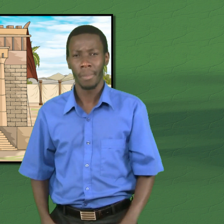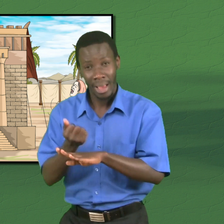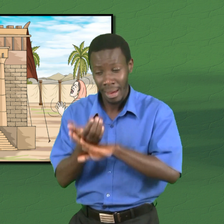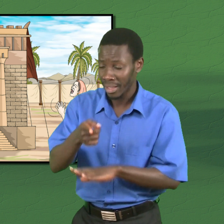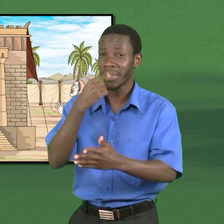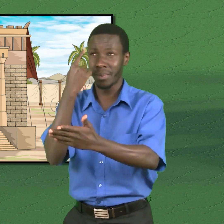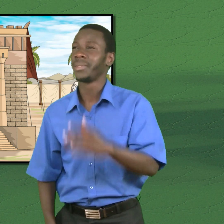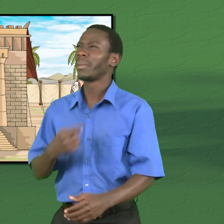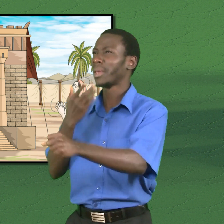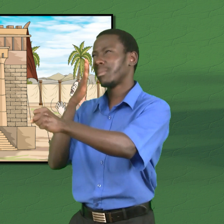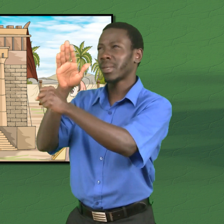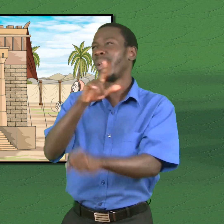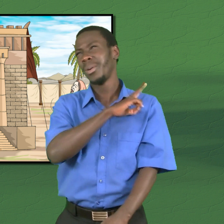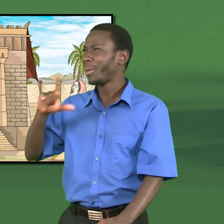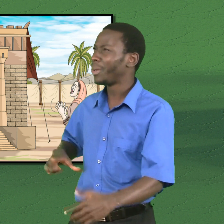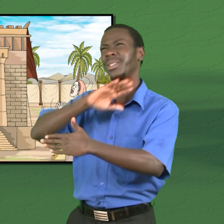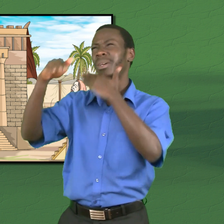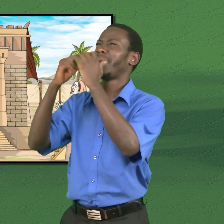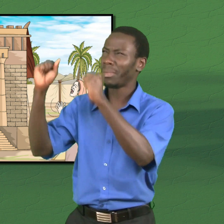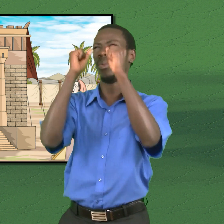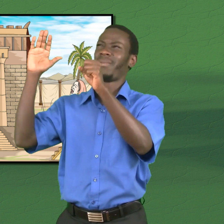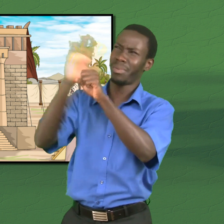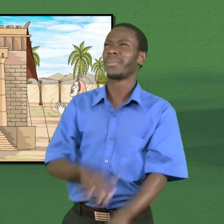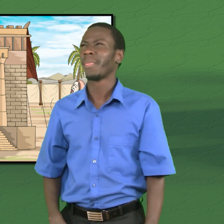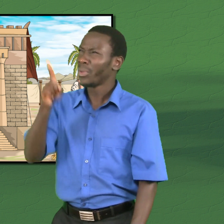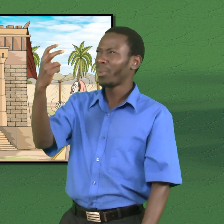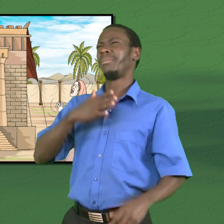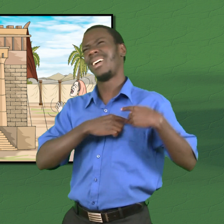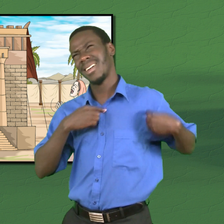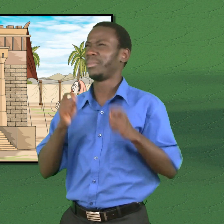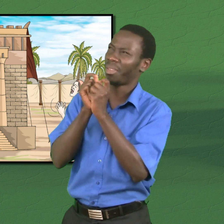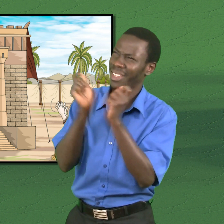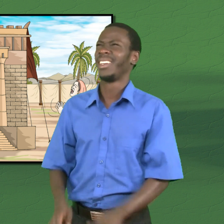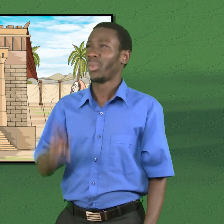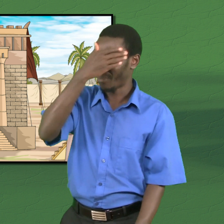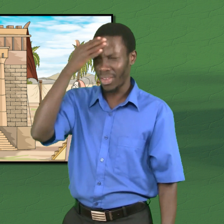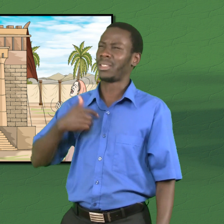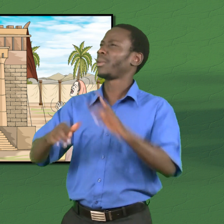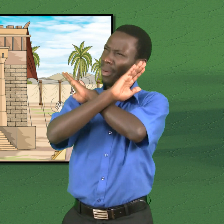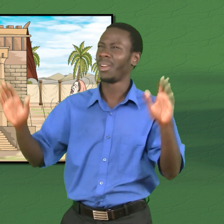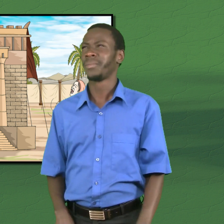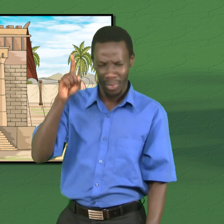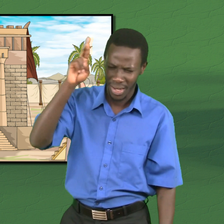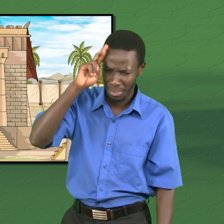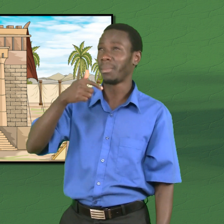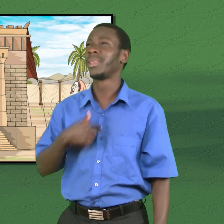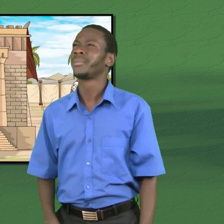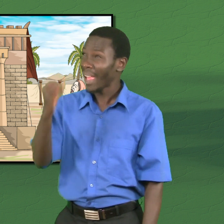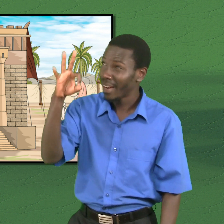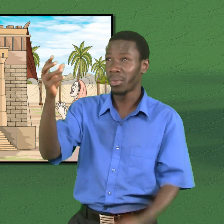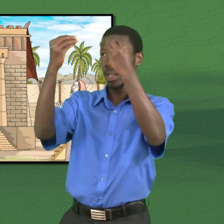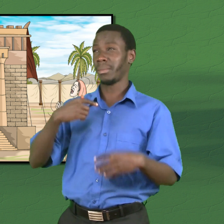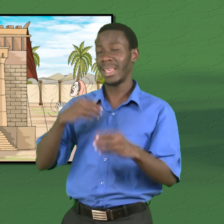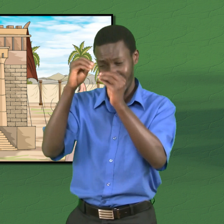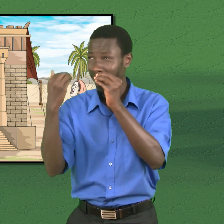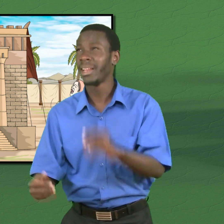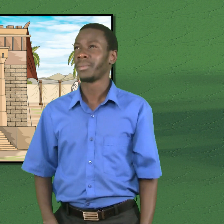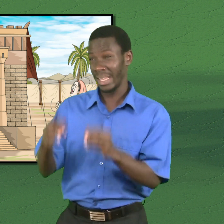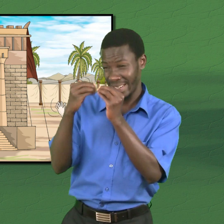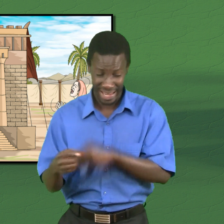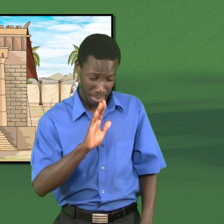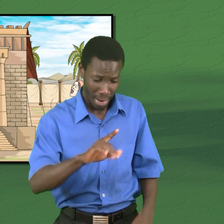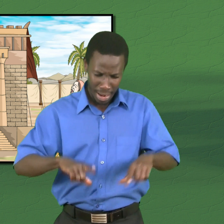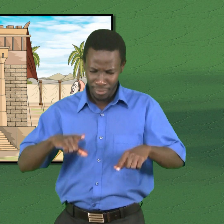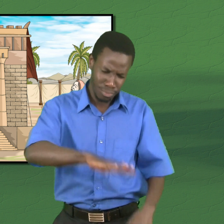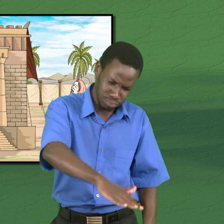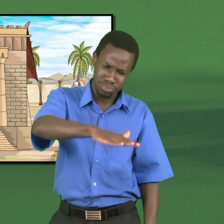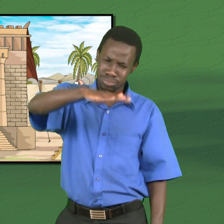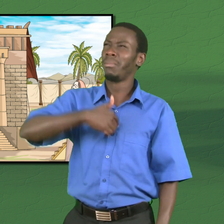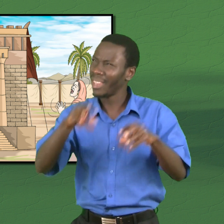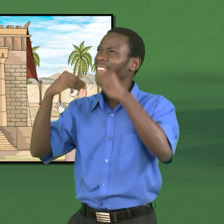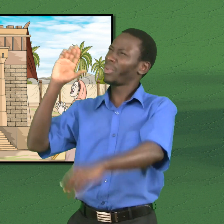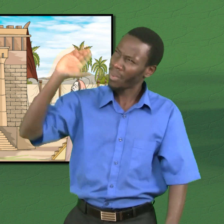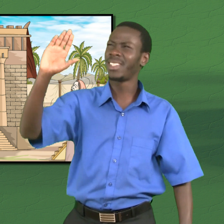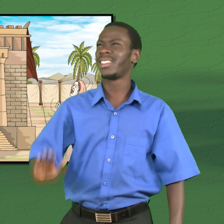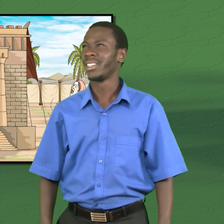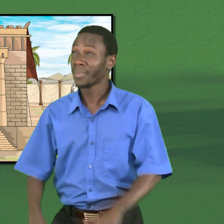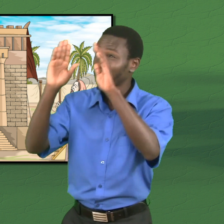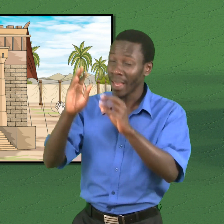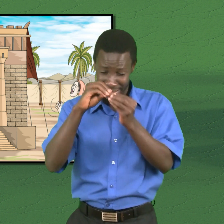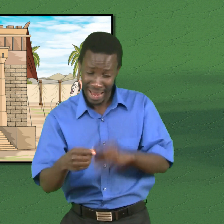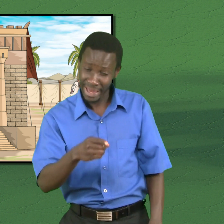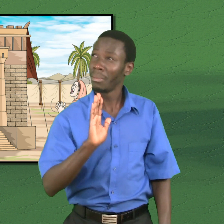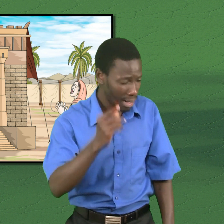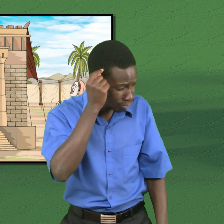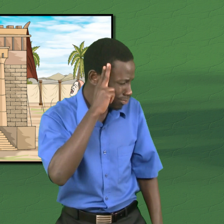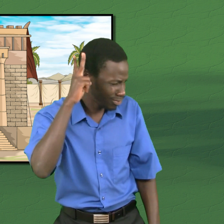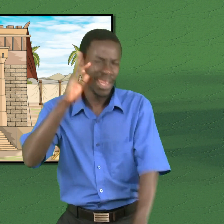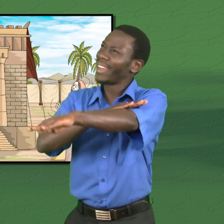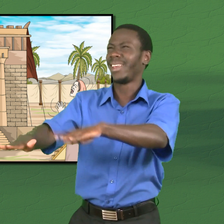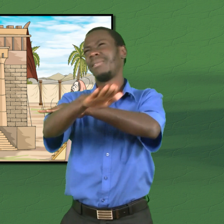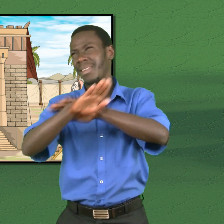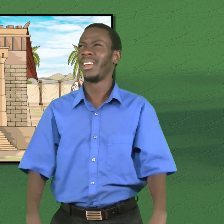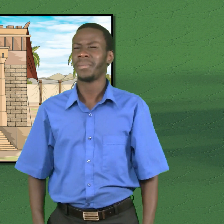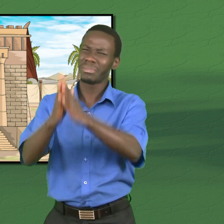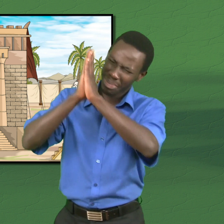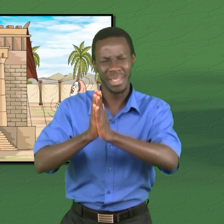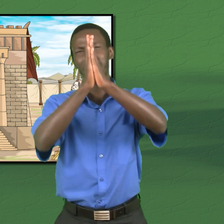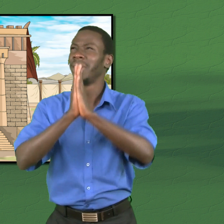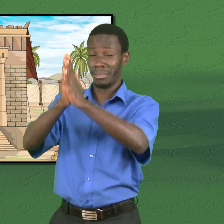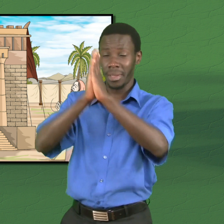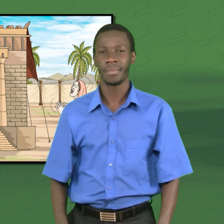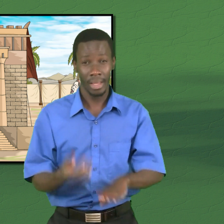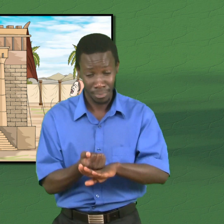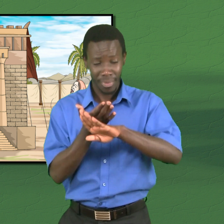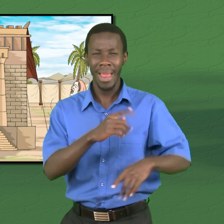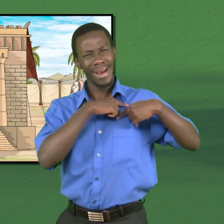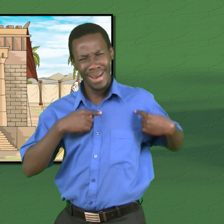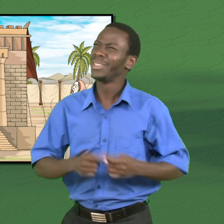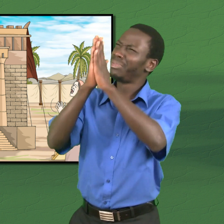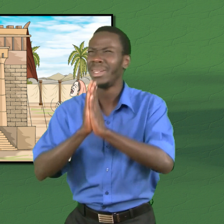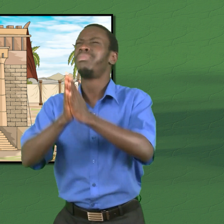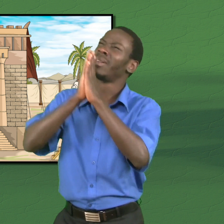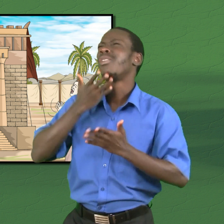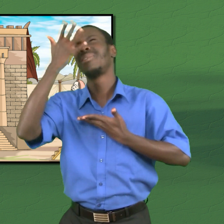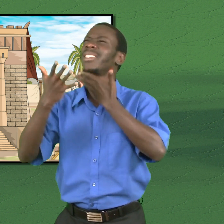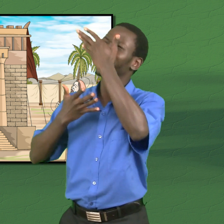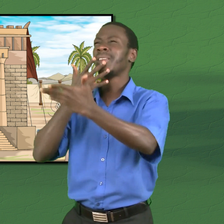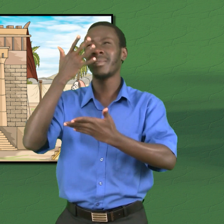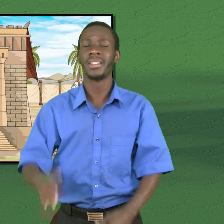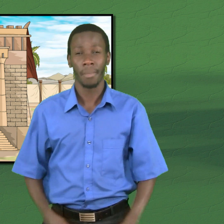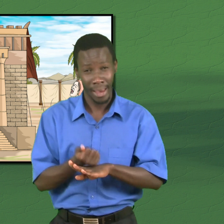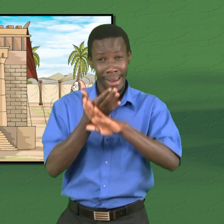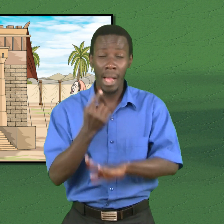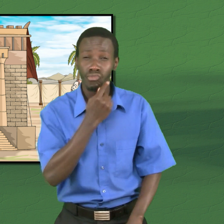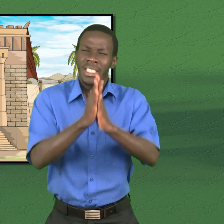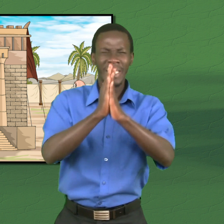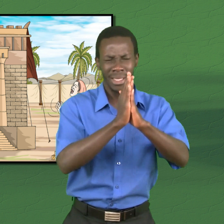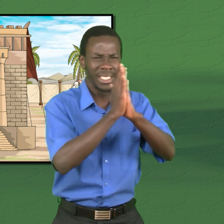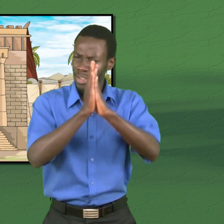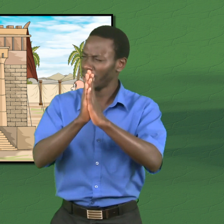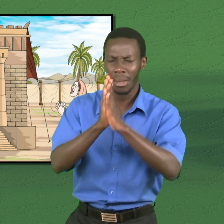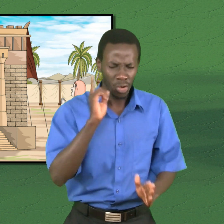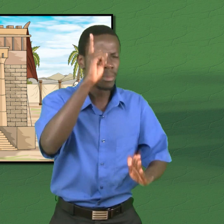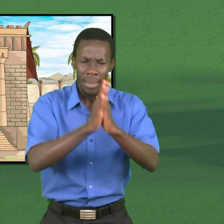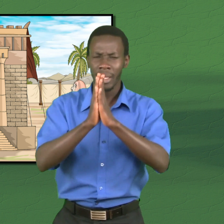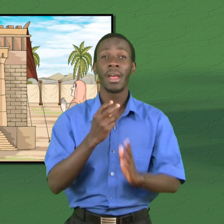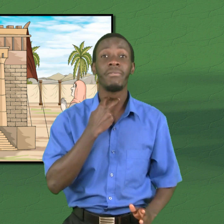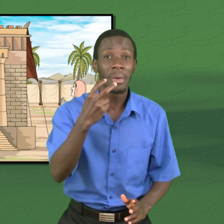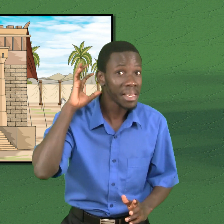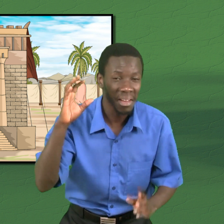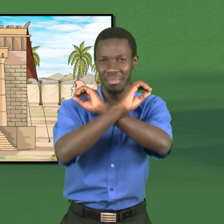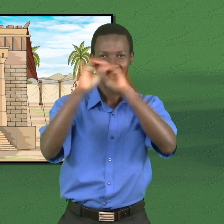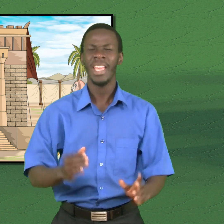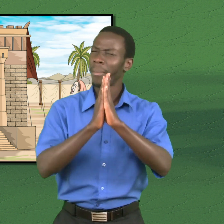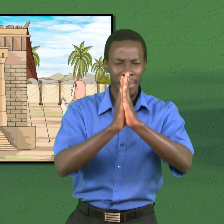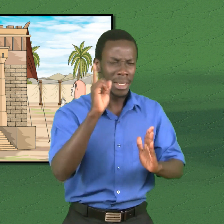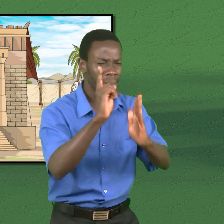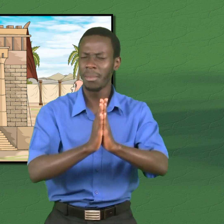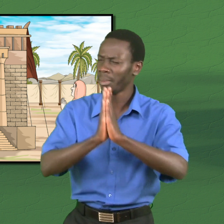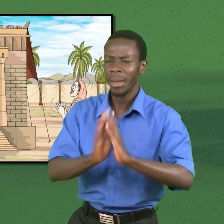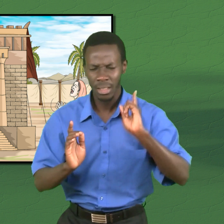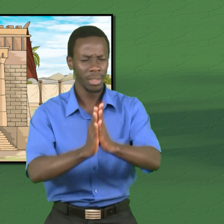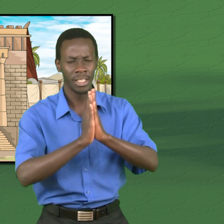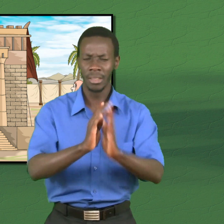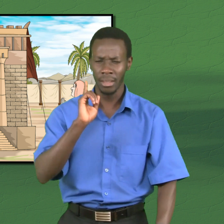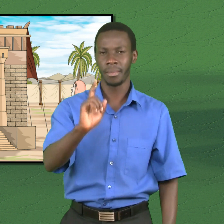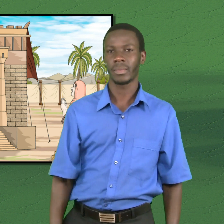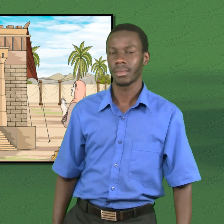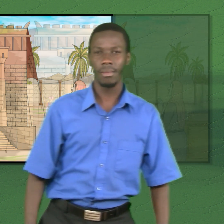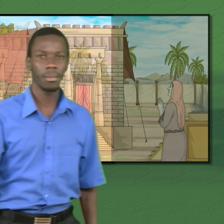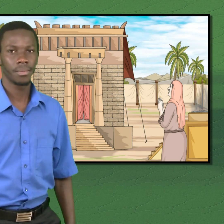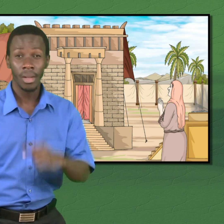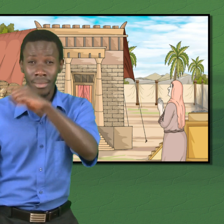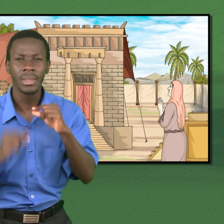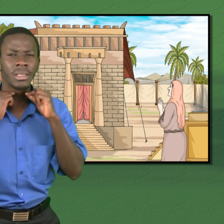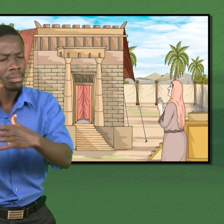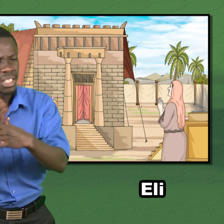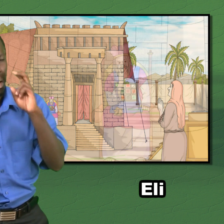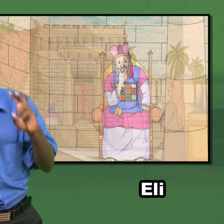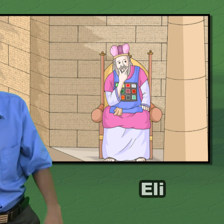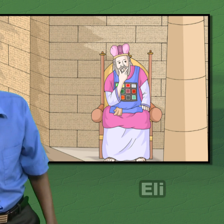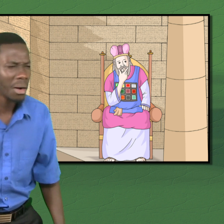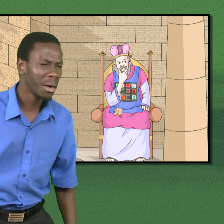And she made a vow, pleading, “O LORD of Hosts, if only You will look upon the affliction of Your maidservant and remember me, not forgetting Your maidservant but giving her a son, then I will dedicate him to the LORD all the days of his life, and no razor shall ever come over his head.”